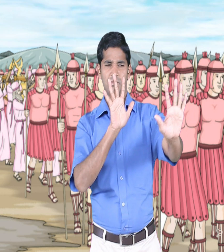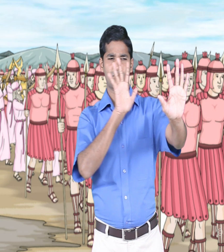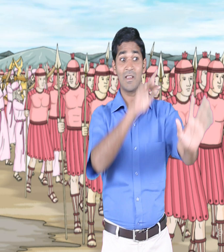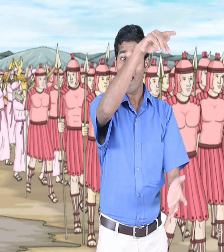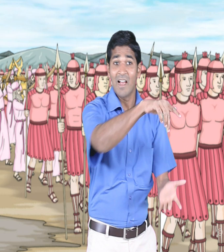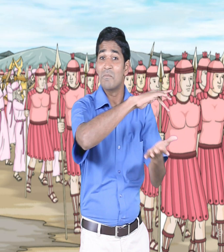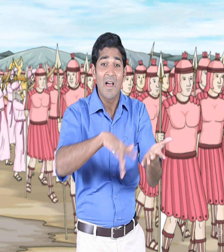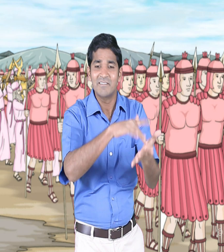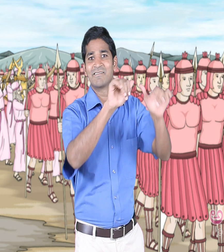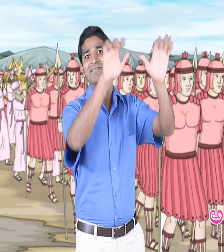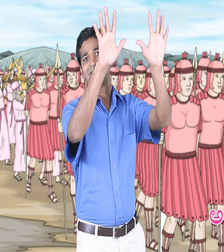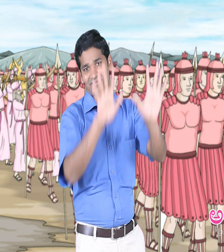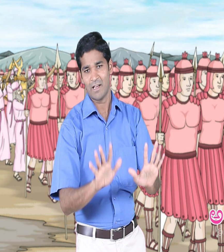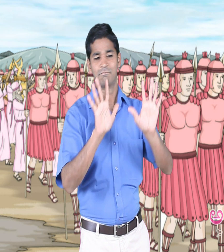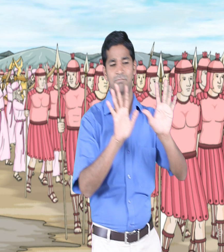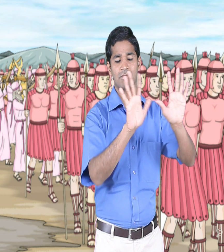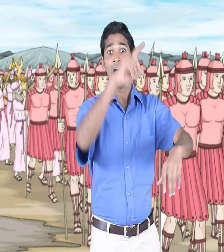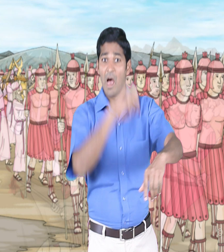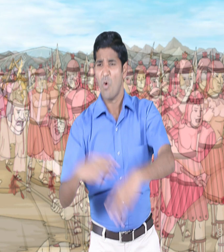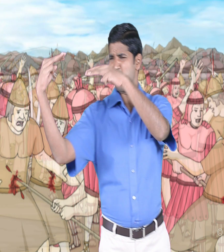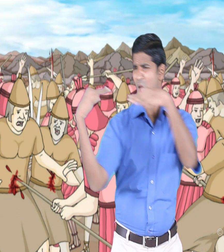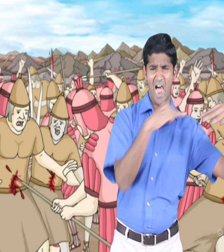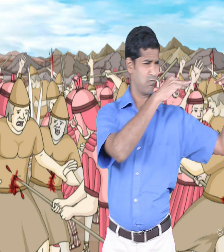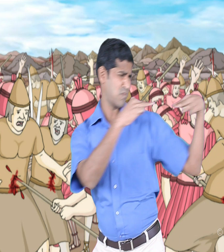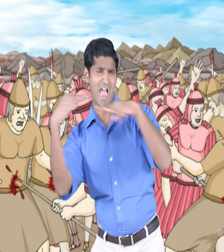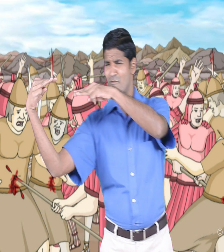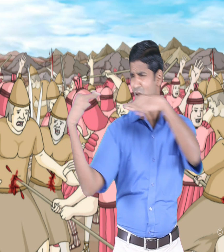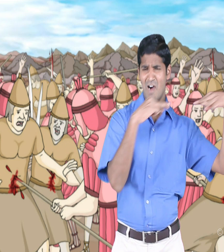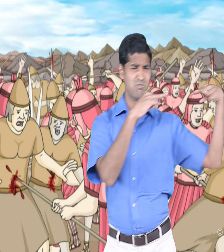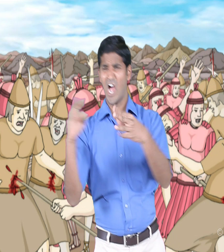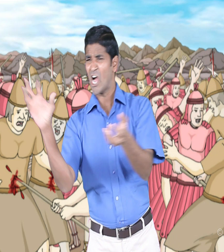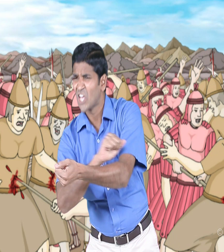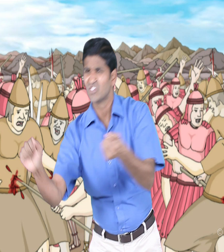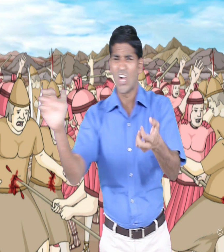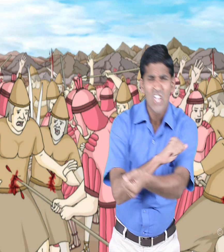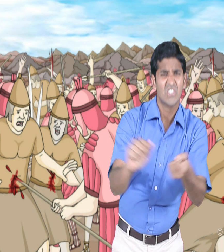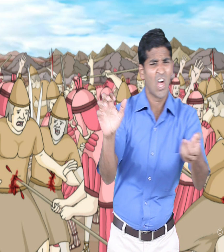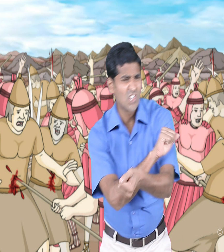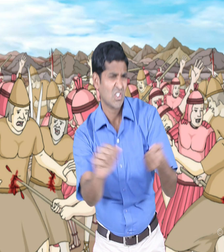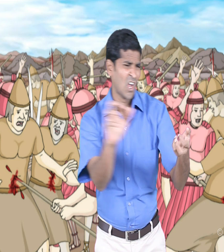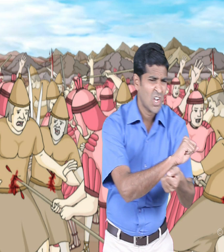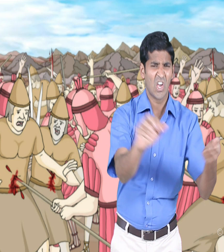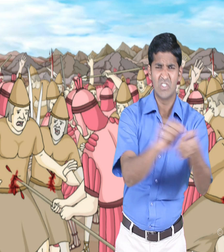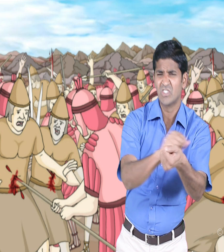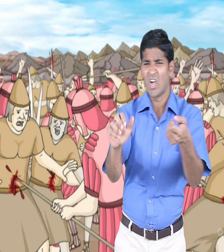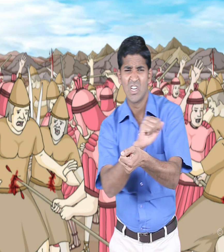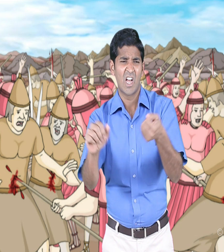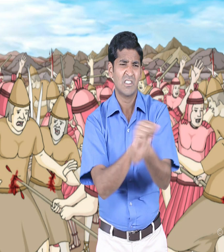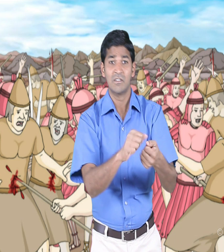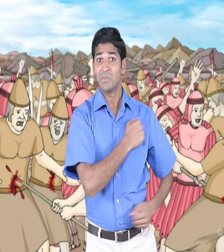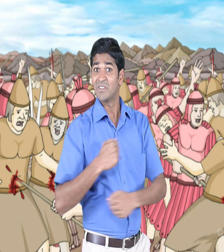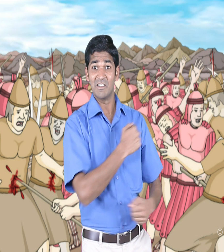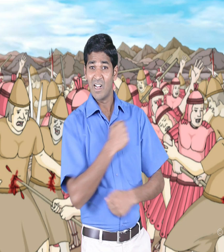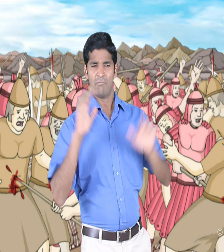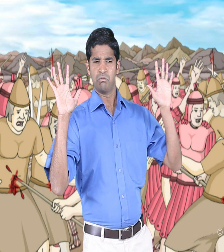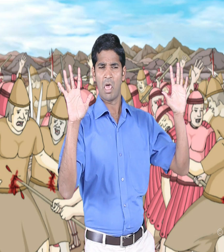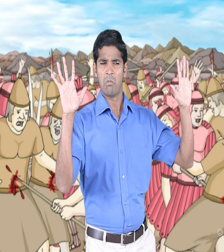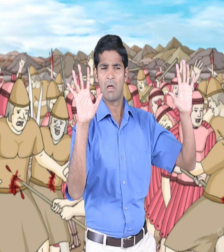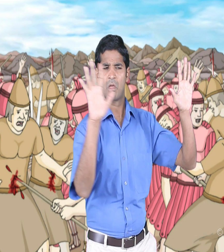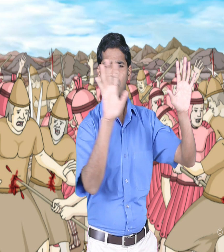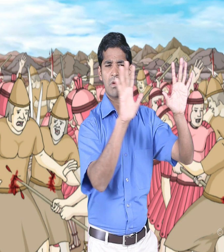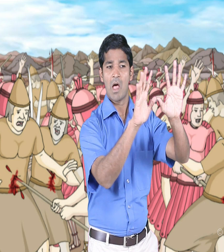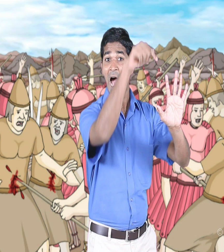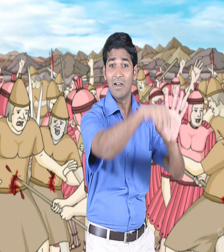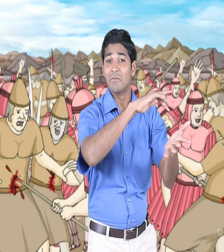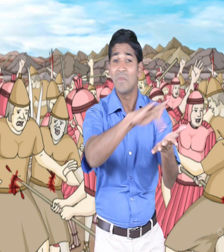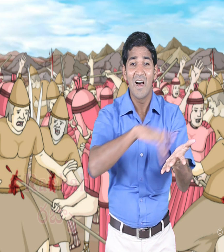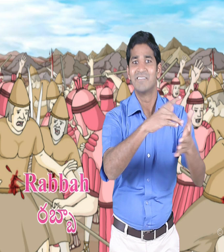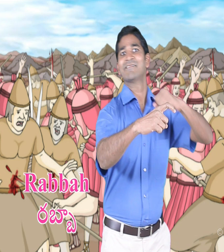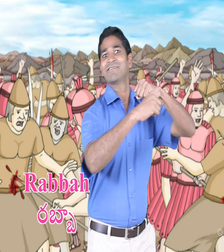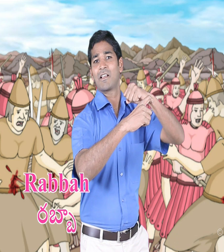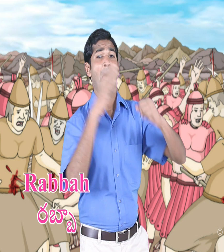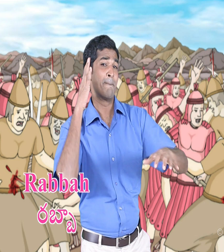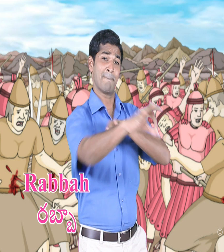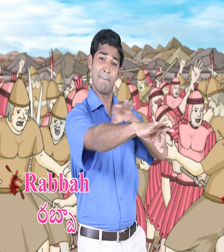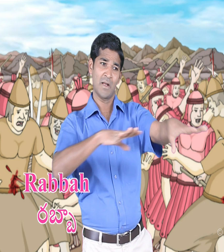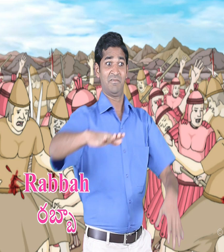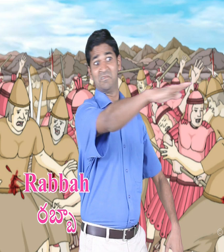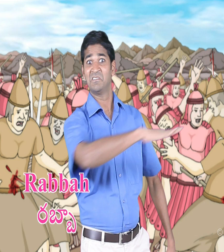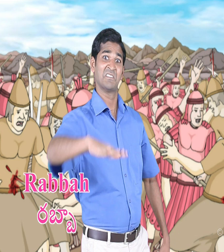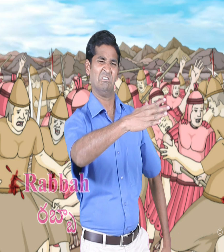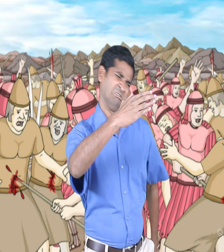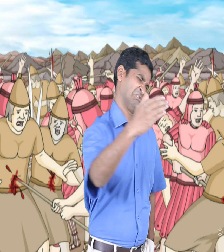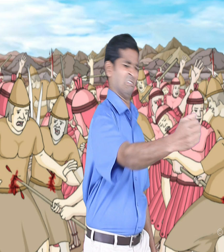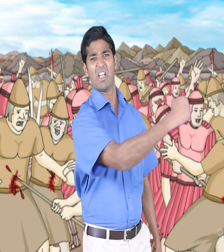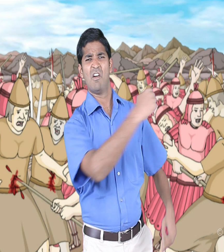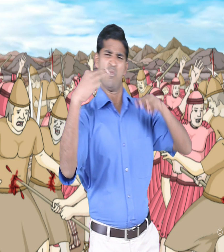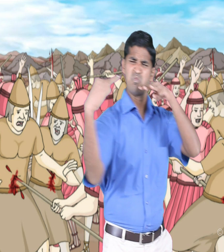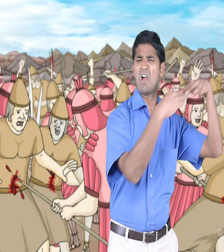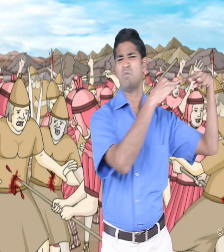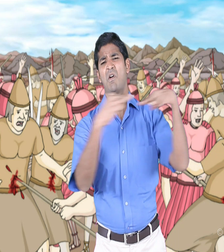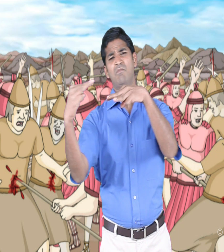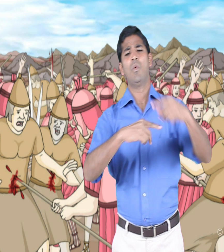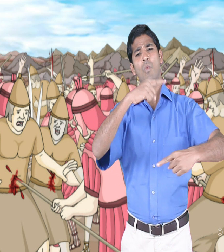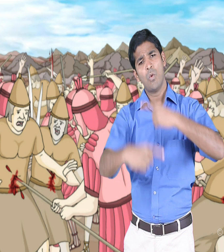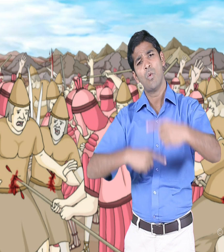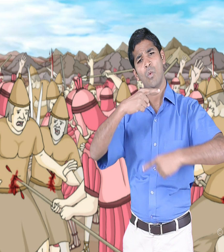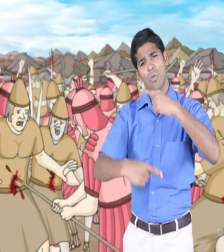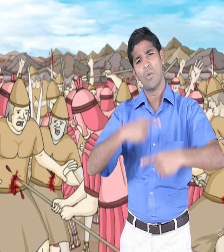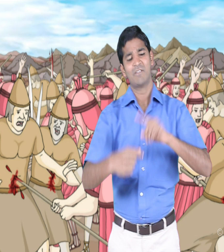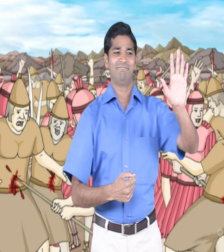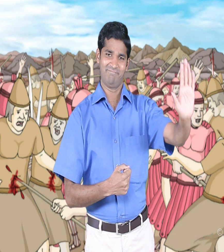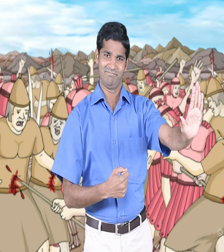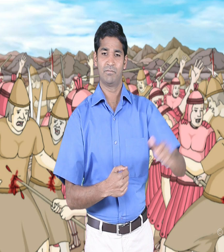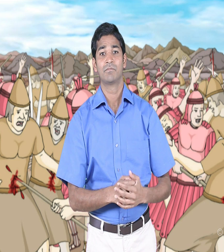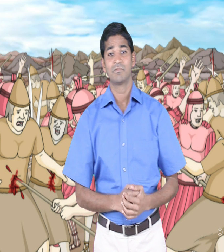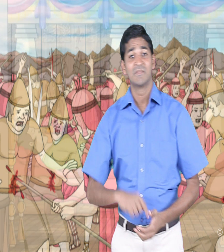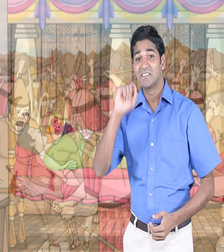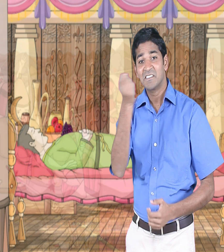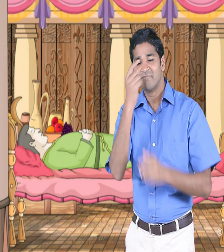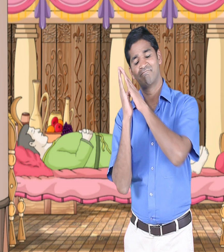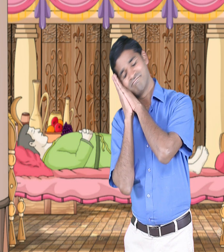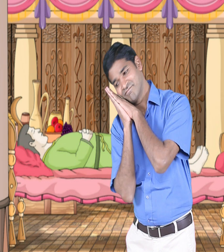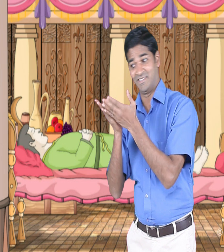They destroyed the Ammonites and besieged Rabbah, but David remained in Jerusalem.